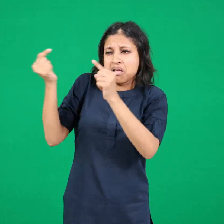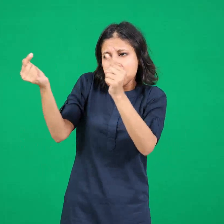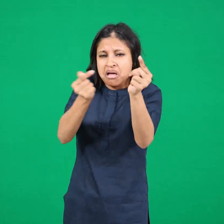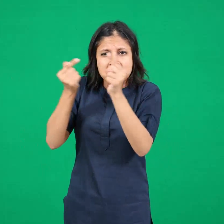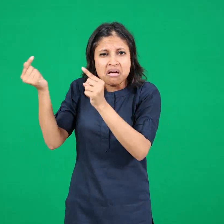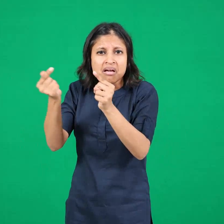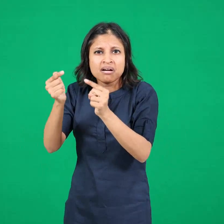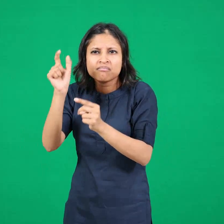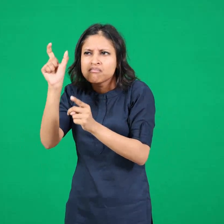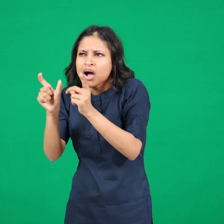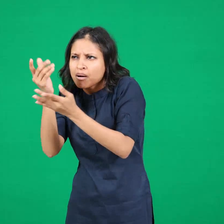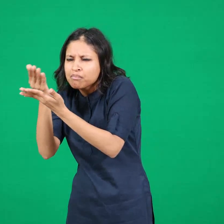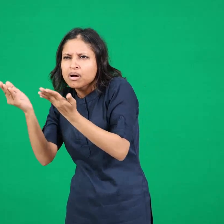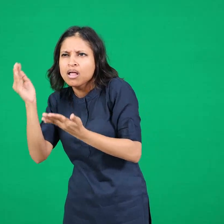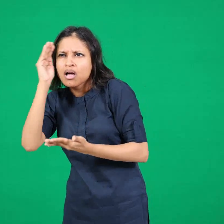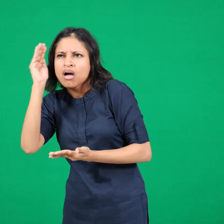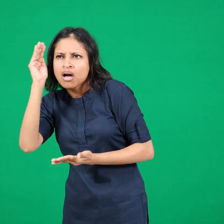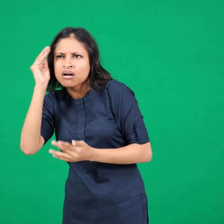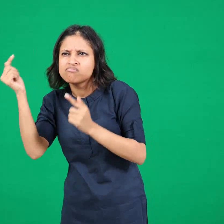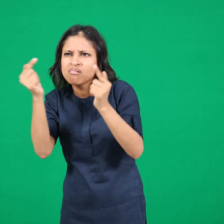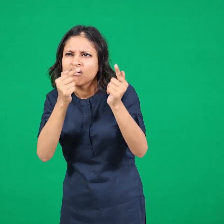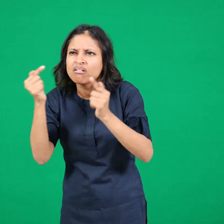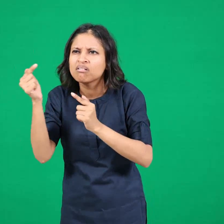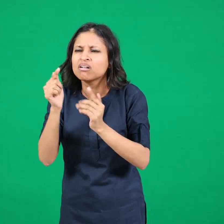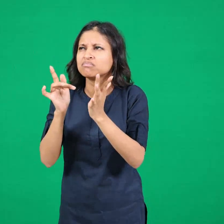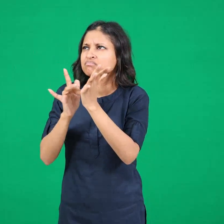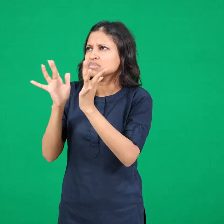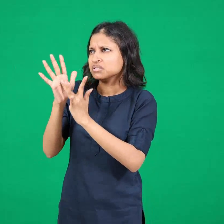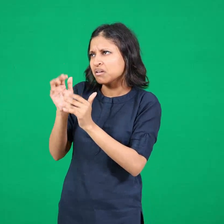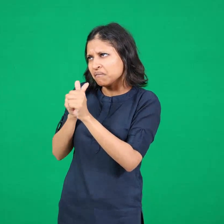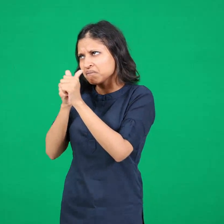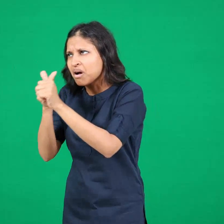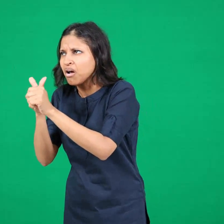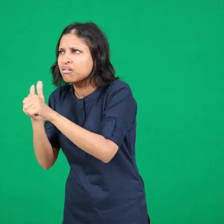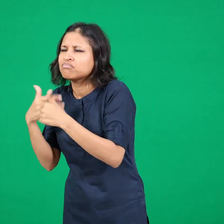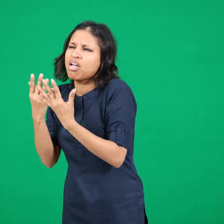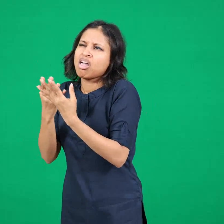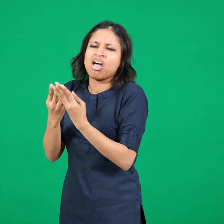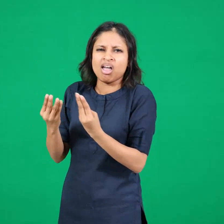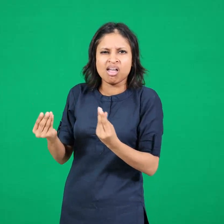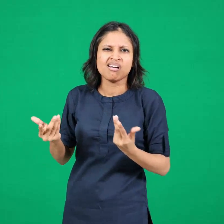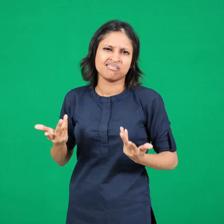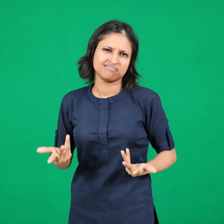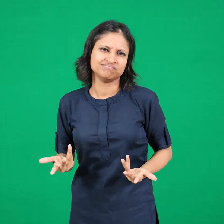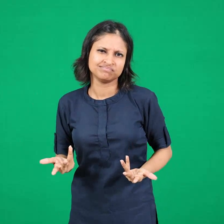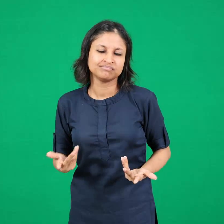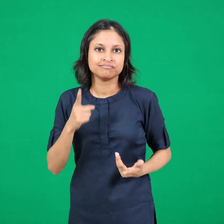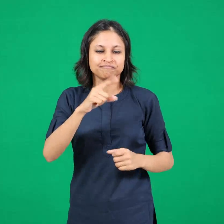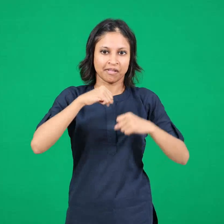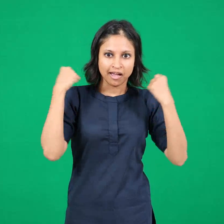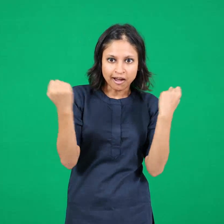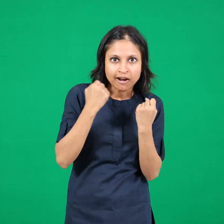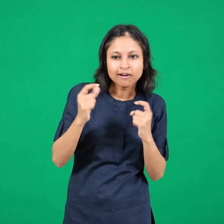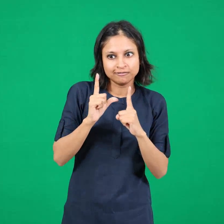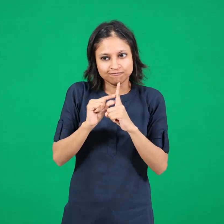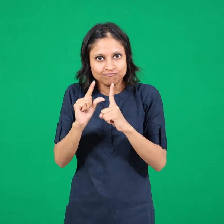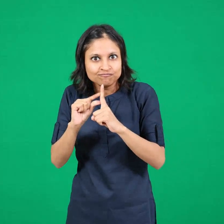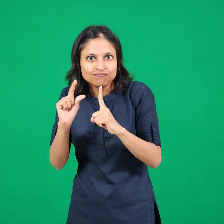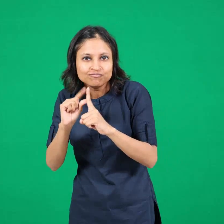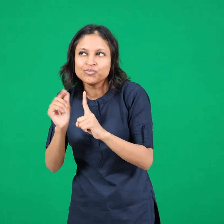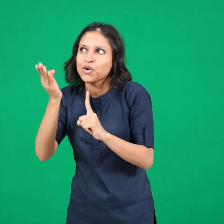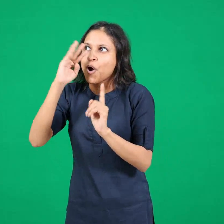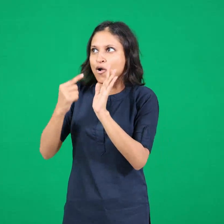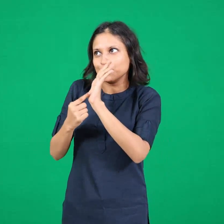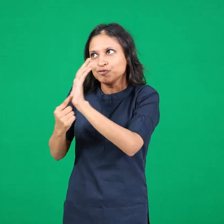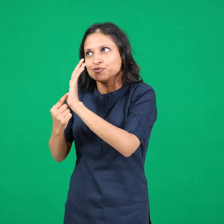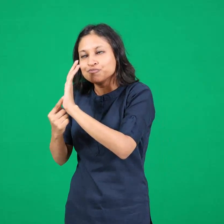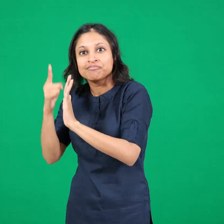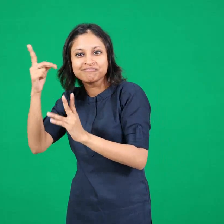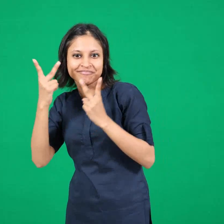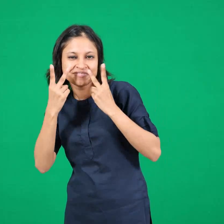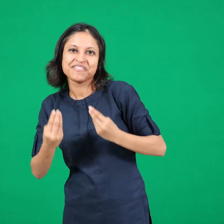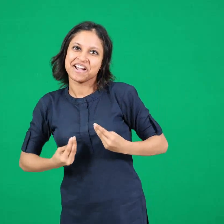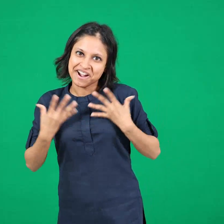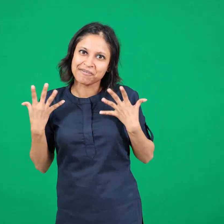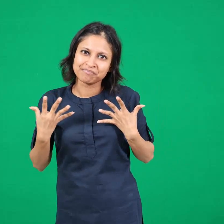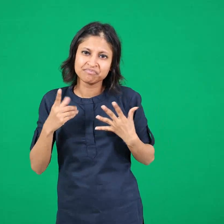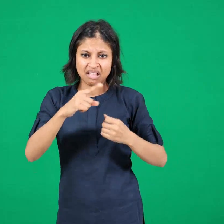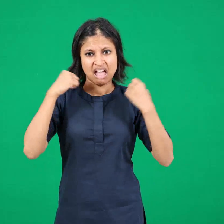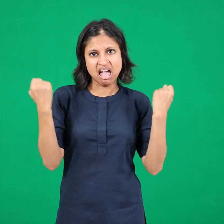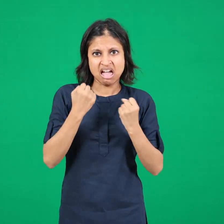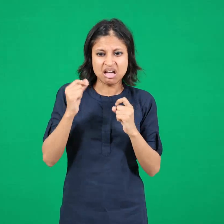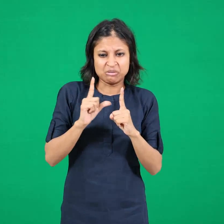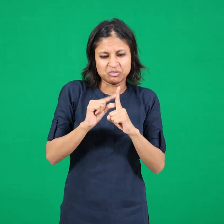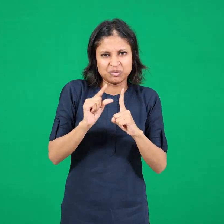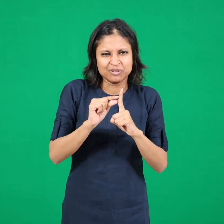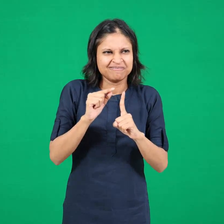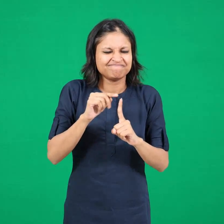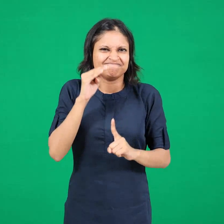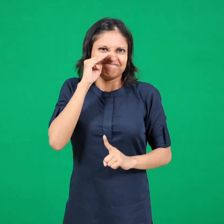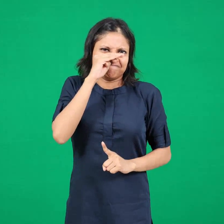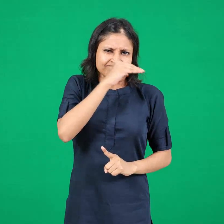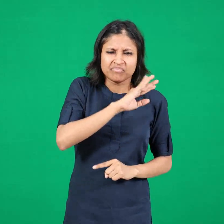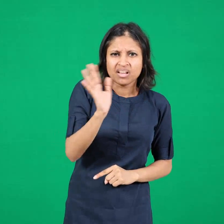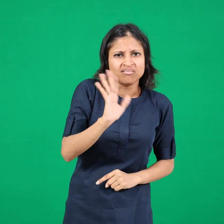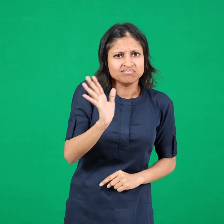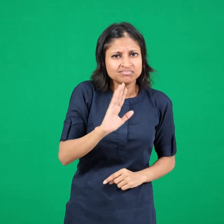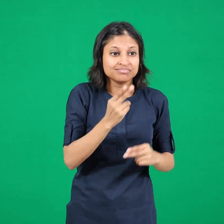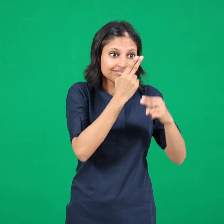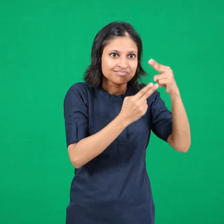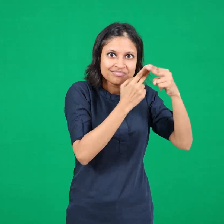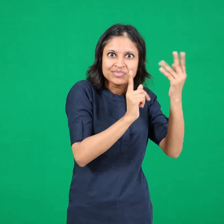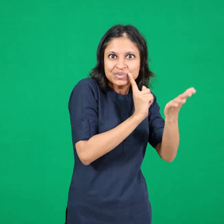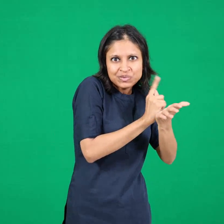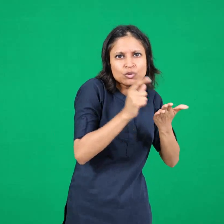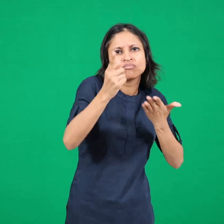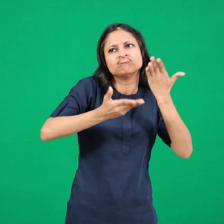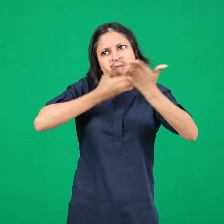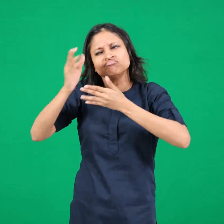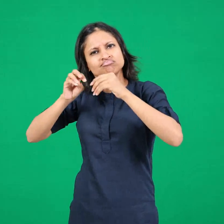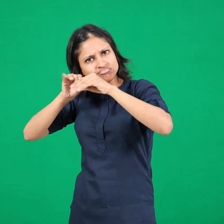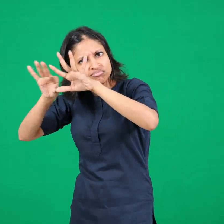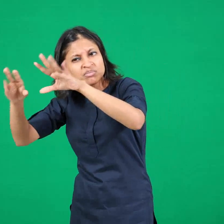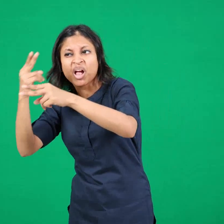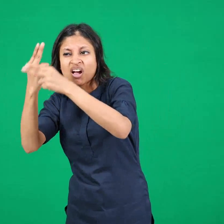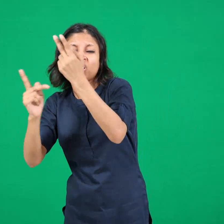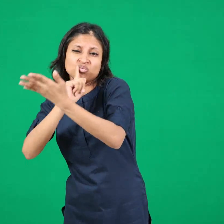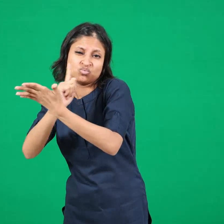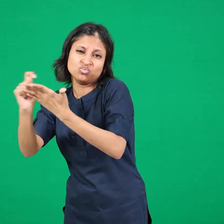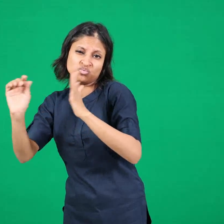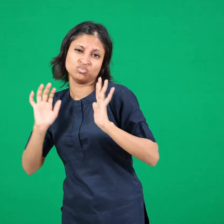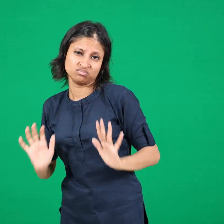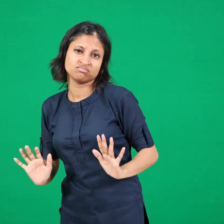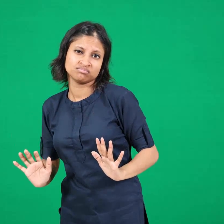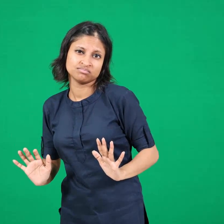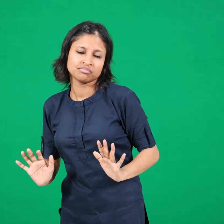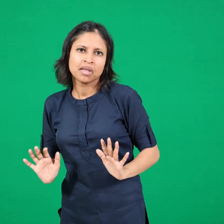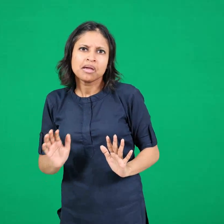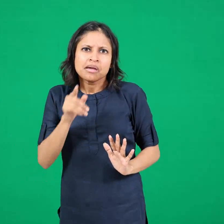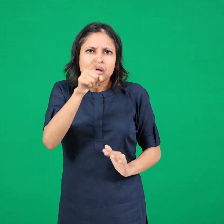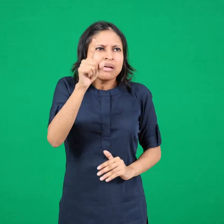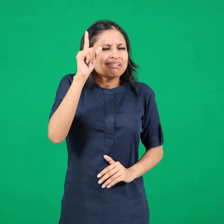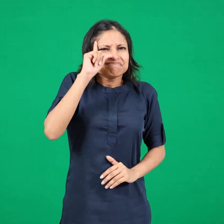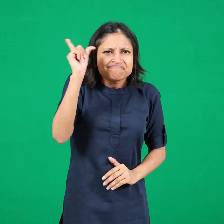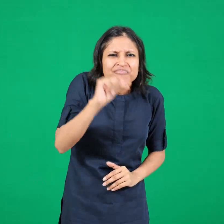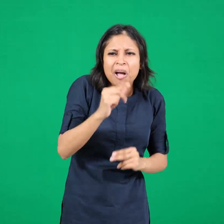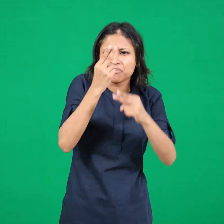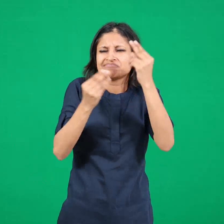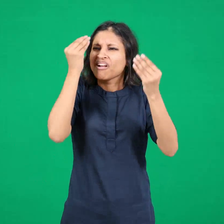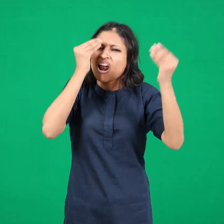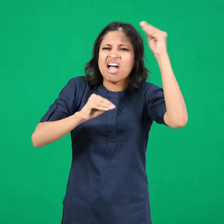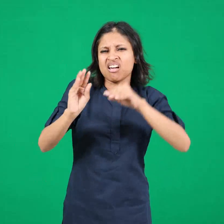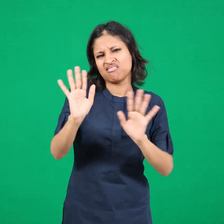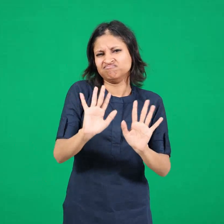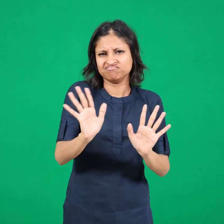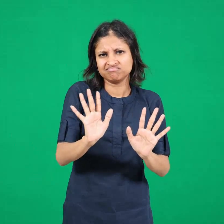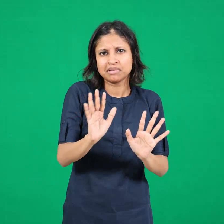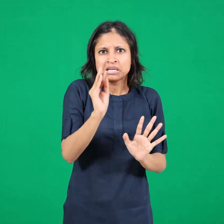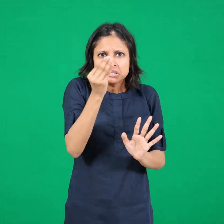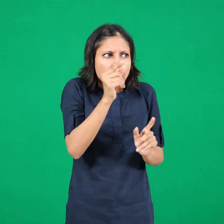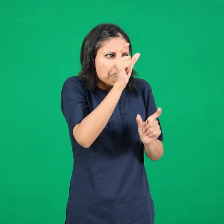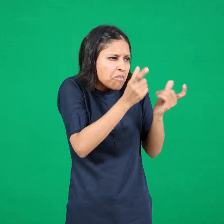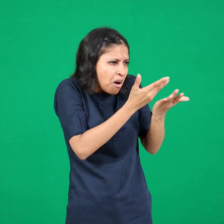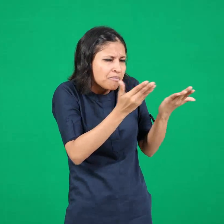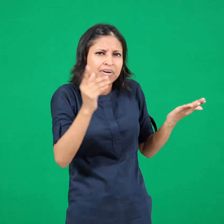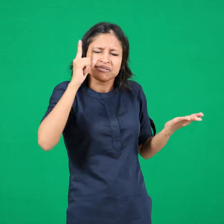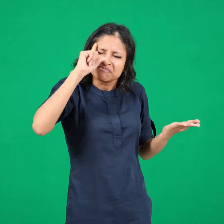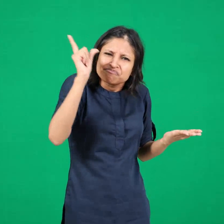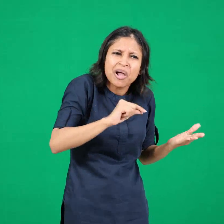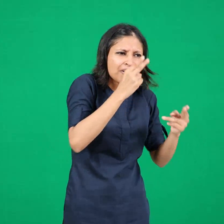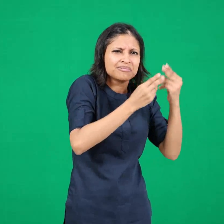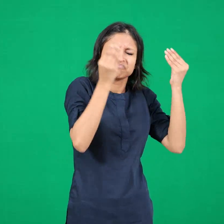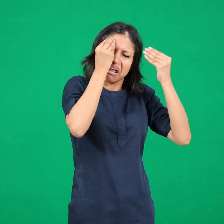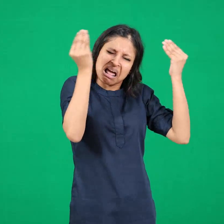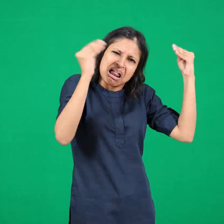Make every effort to present yourself approved to God, an unashamed workman who accurately handles the word of truth.